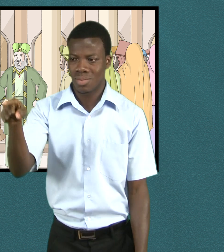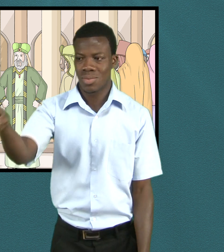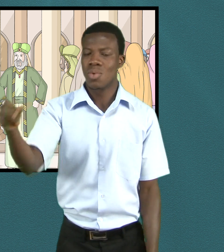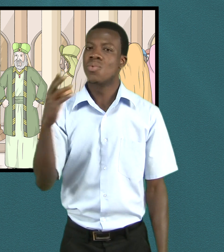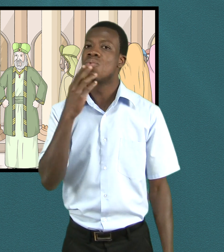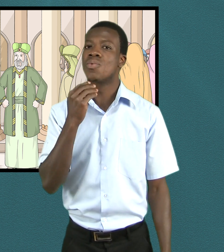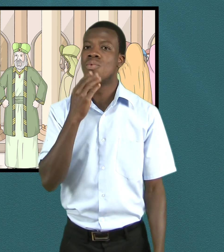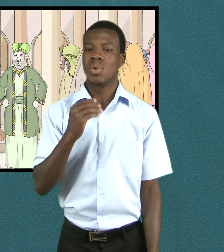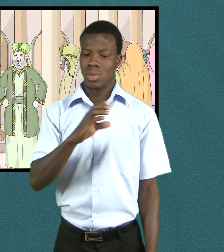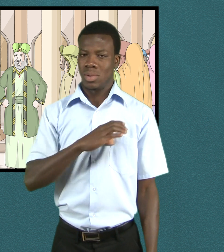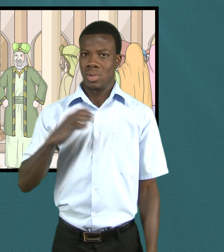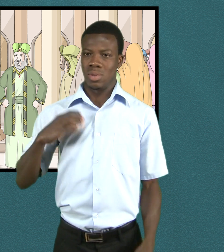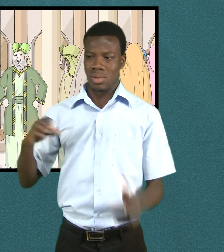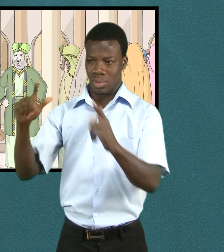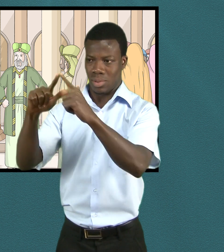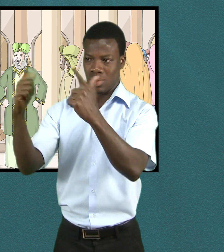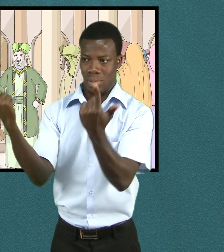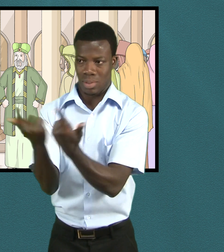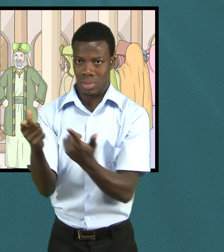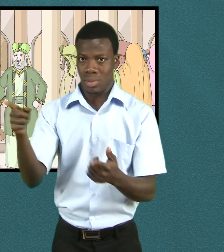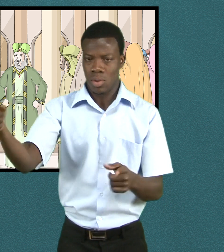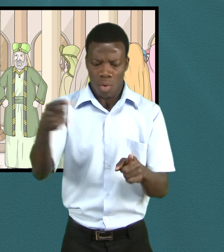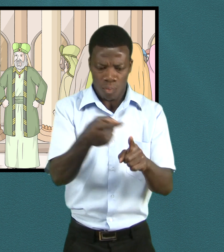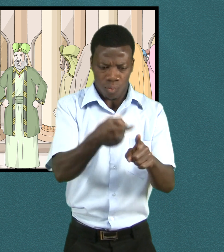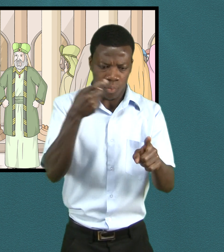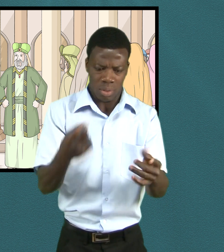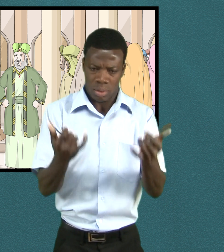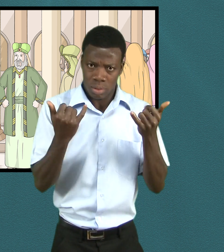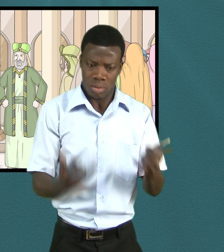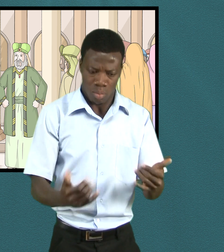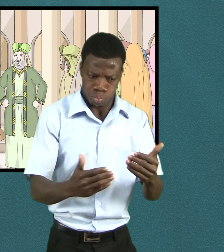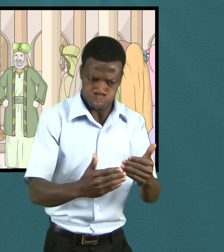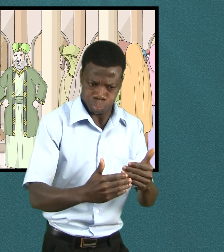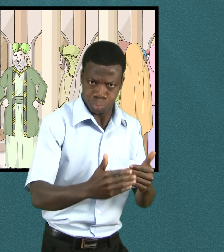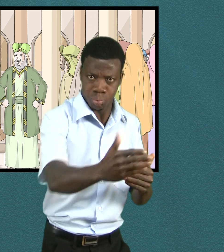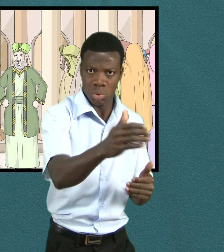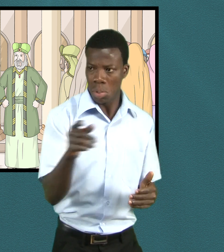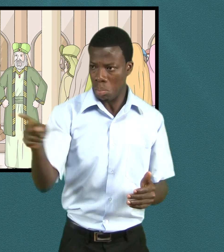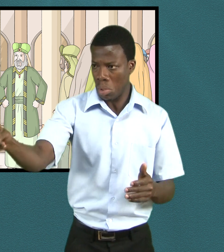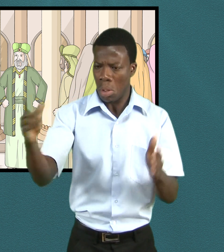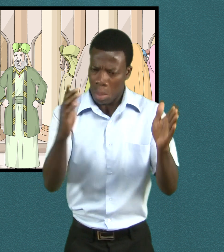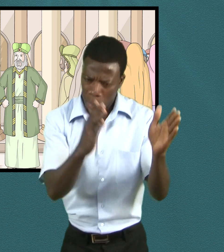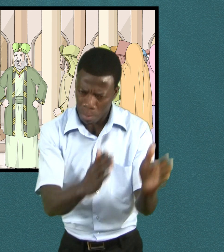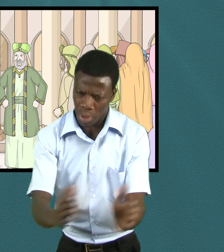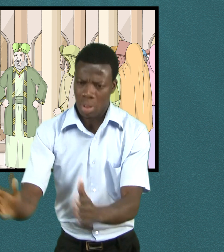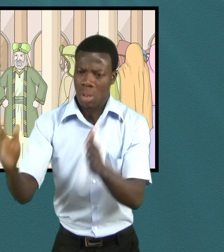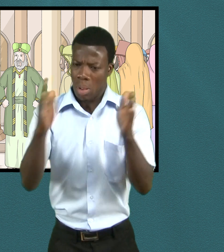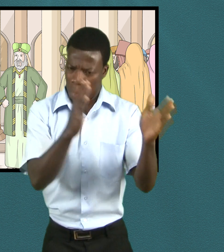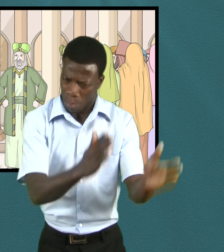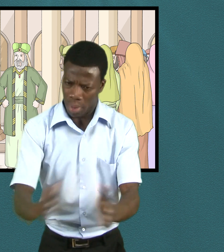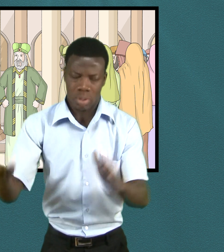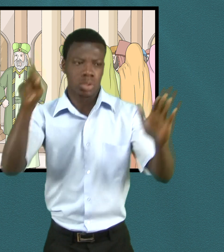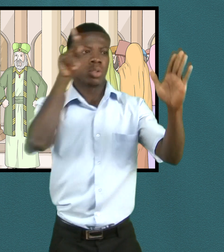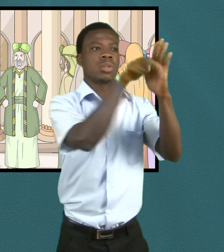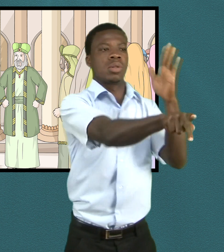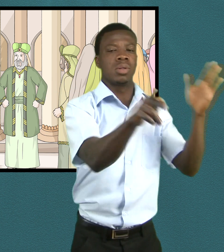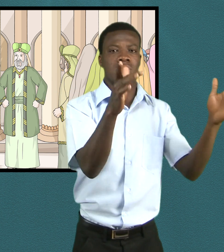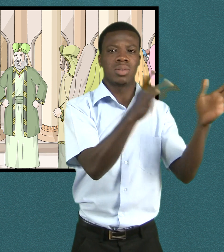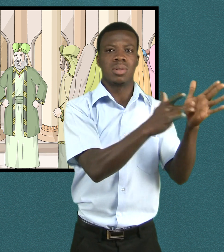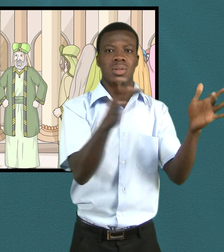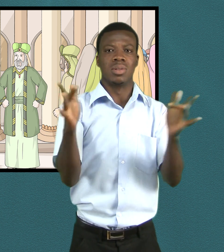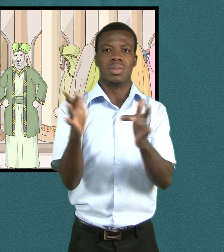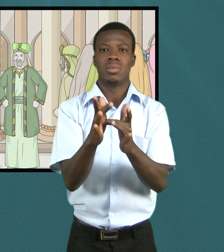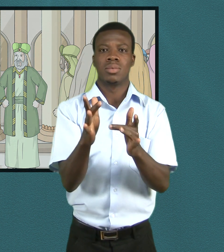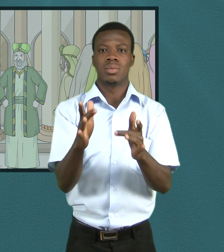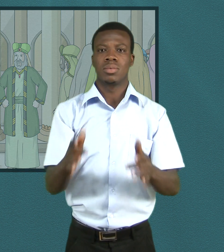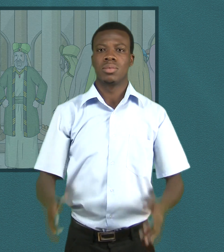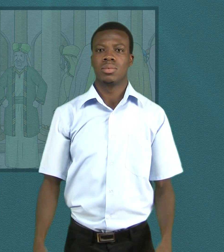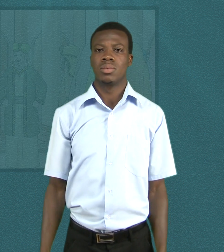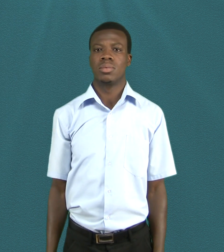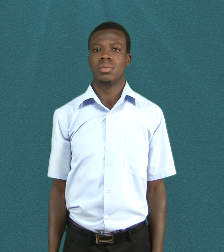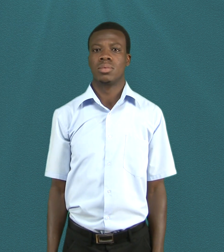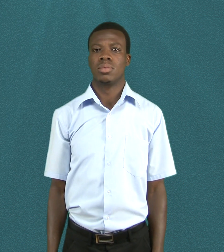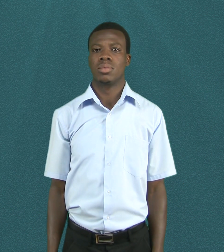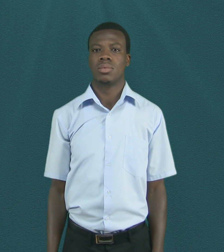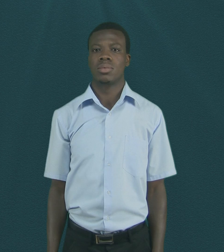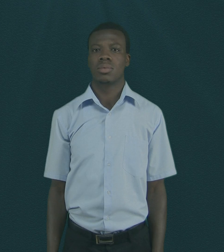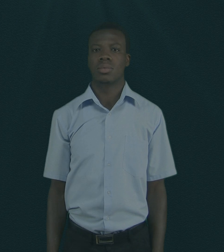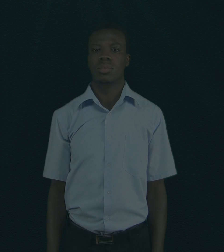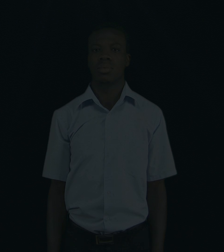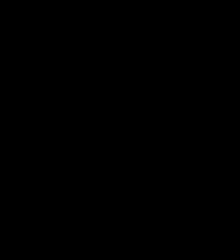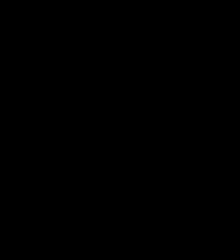So from that day on they plotted to kill Him.